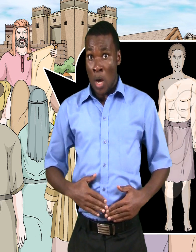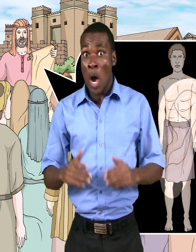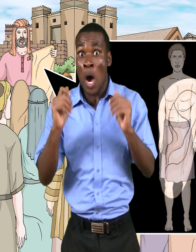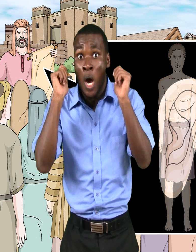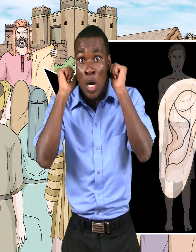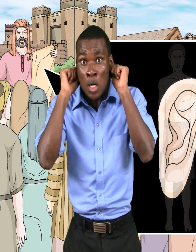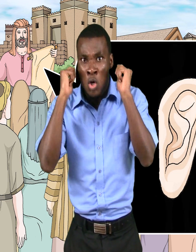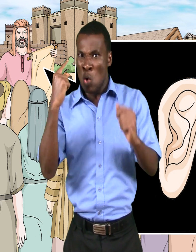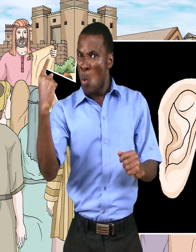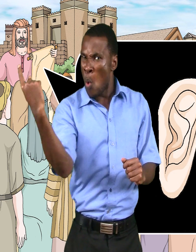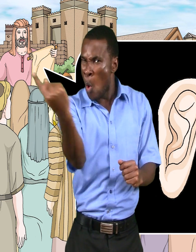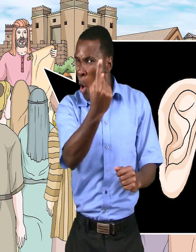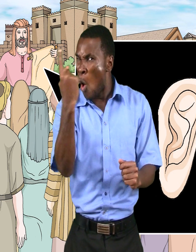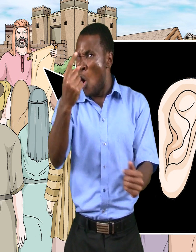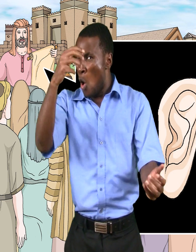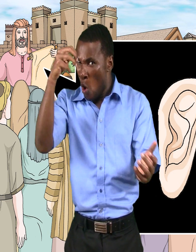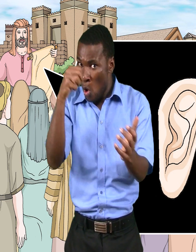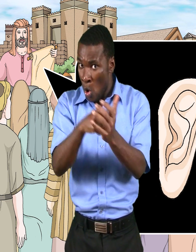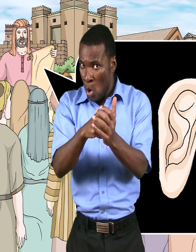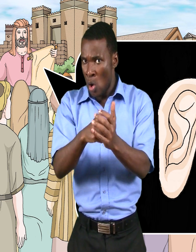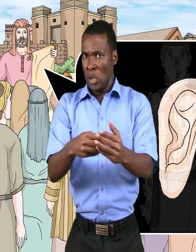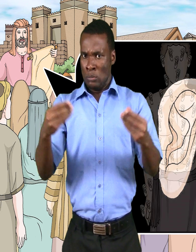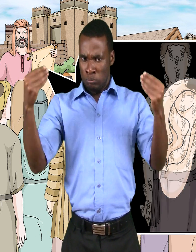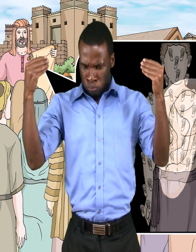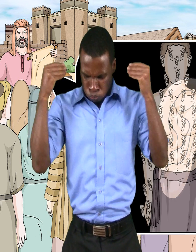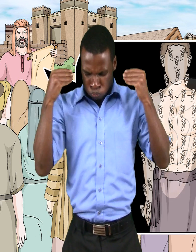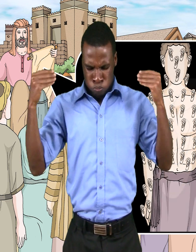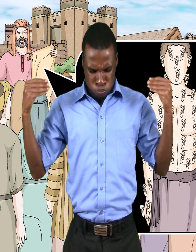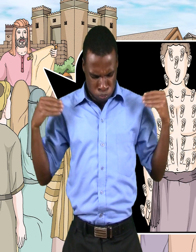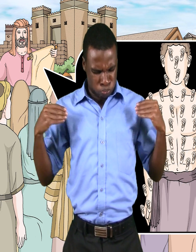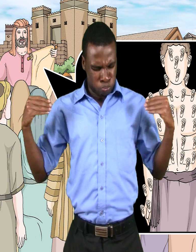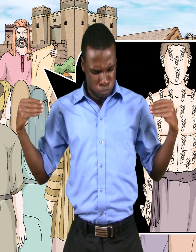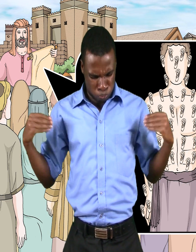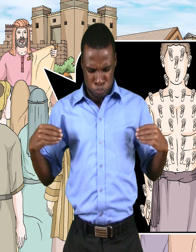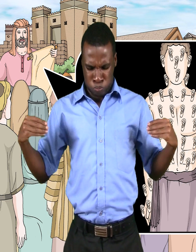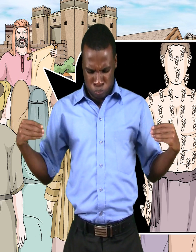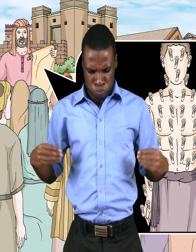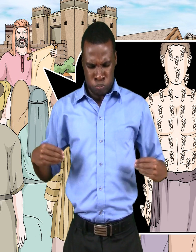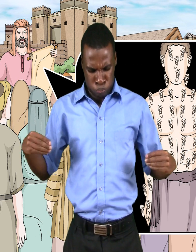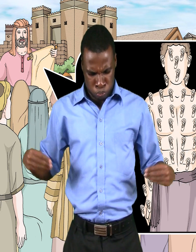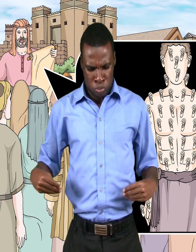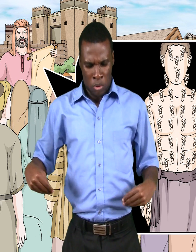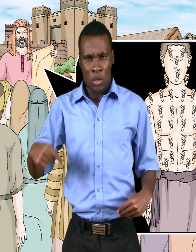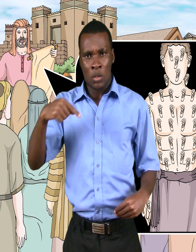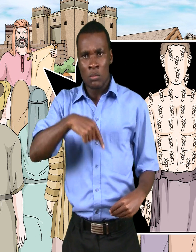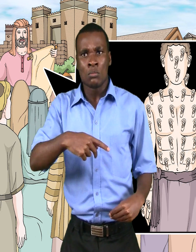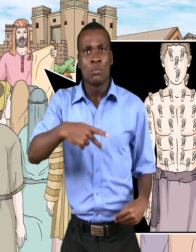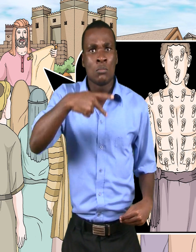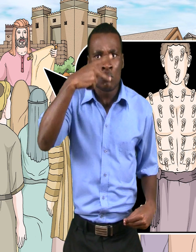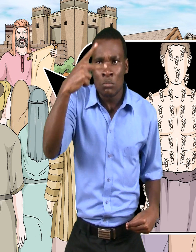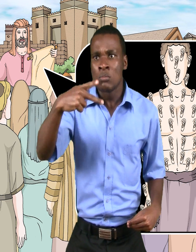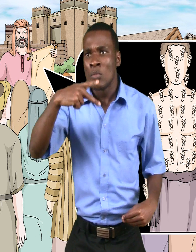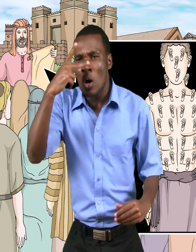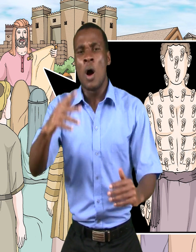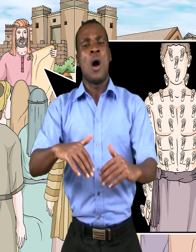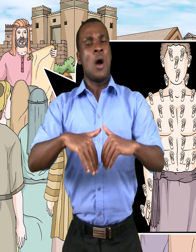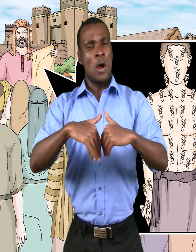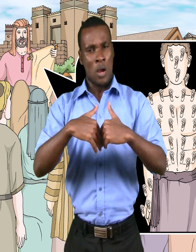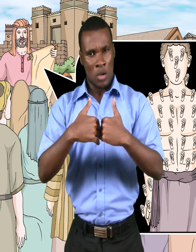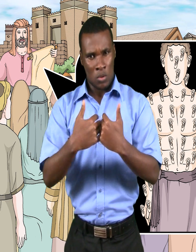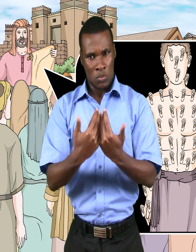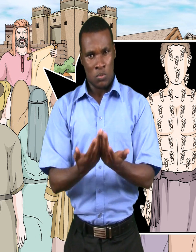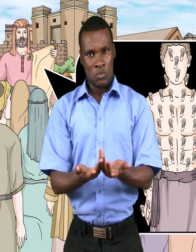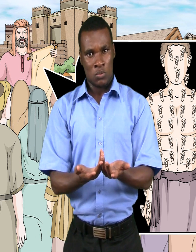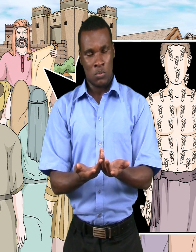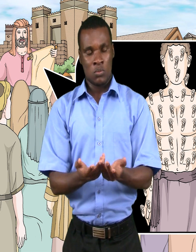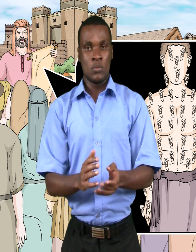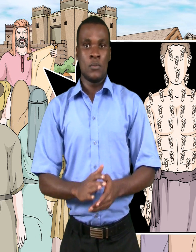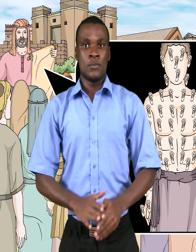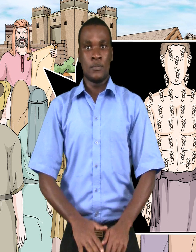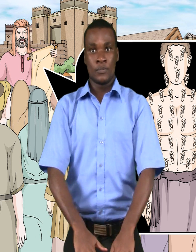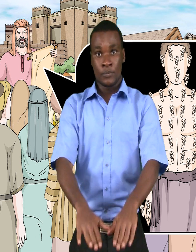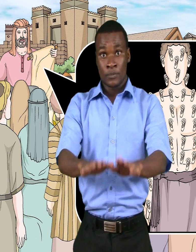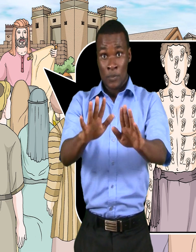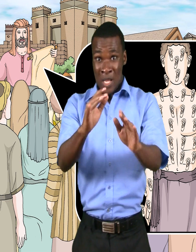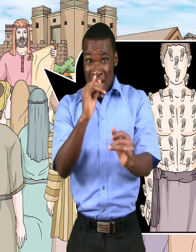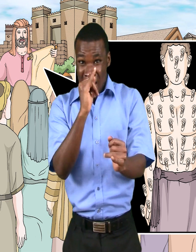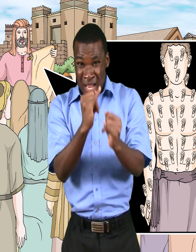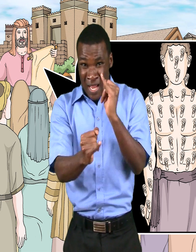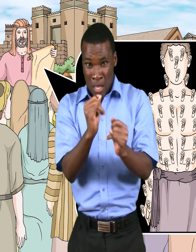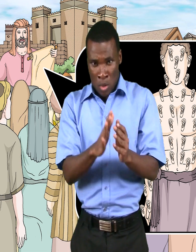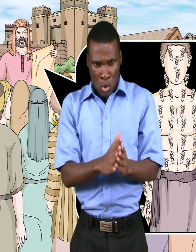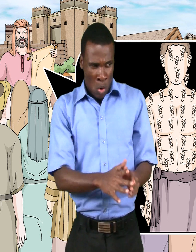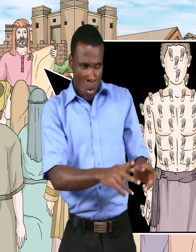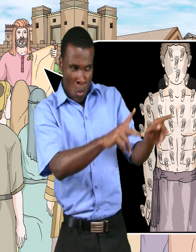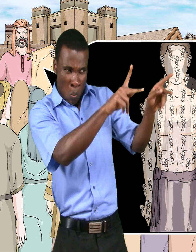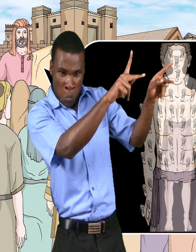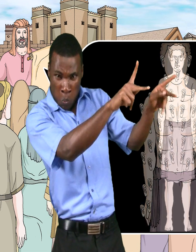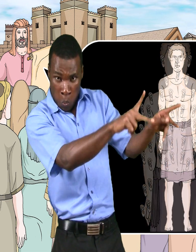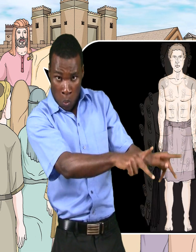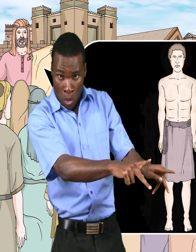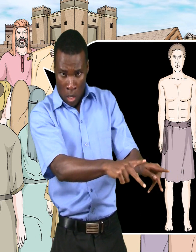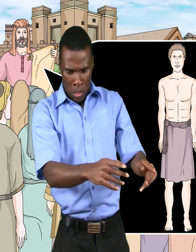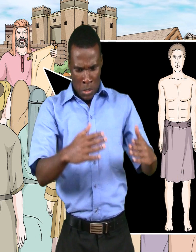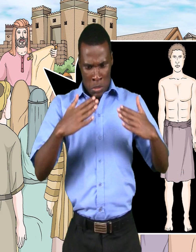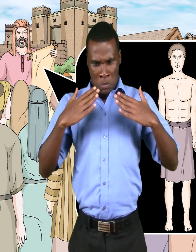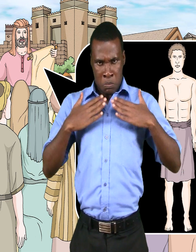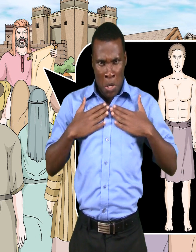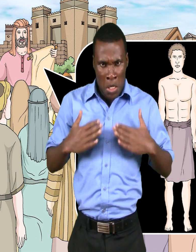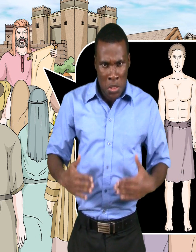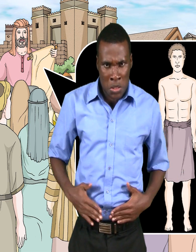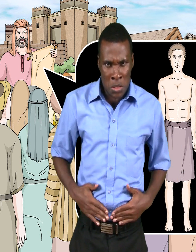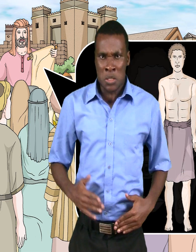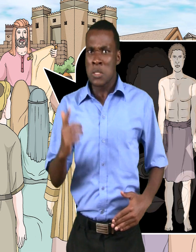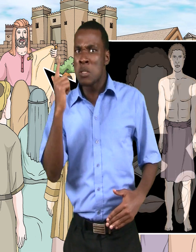If the whole body were an ear, where would the sense of smell be?